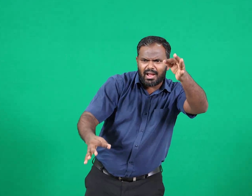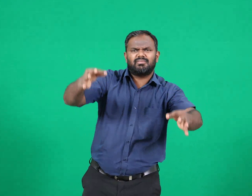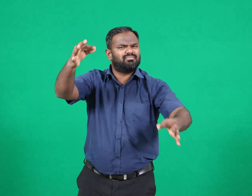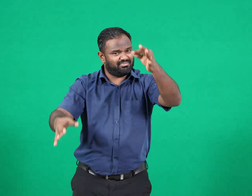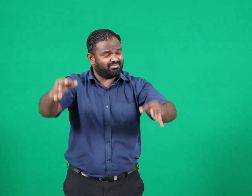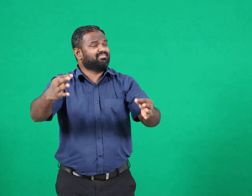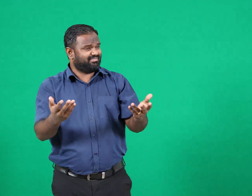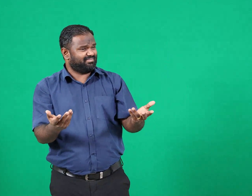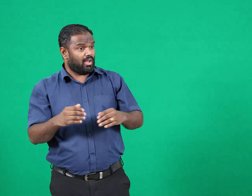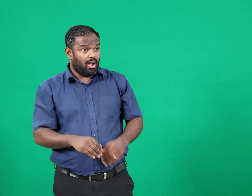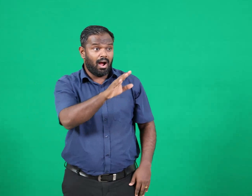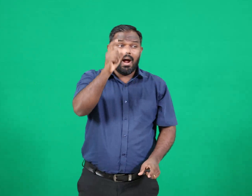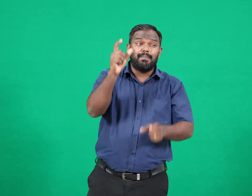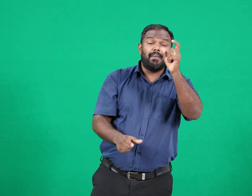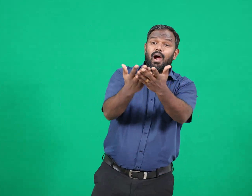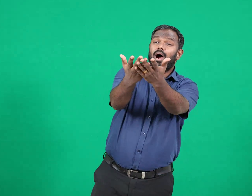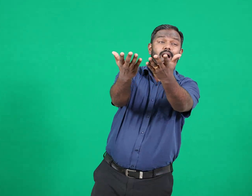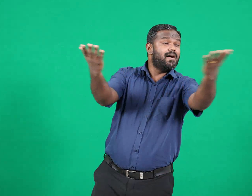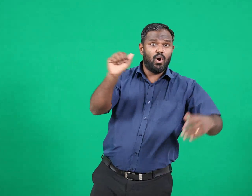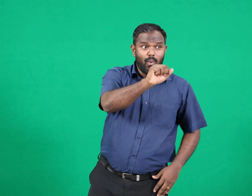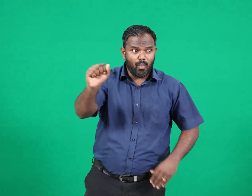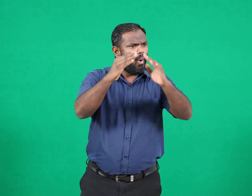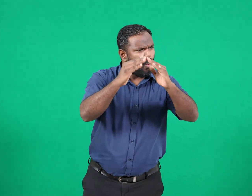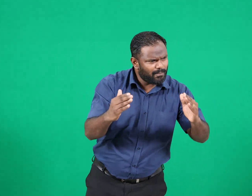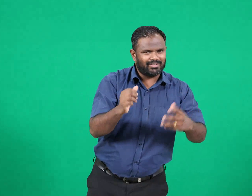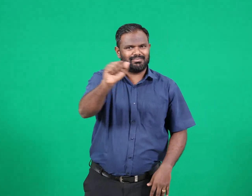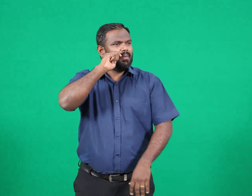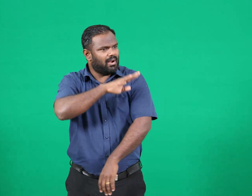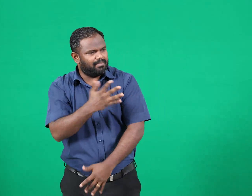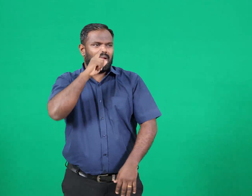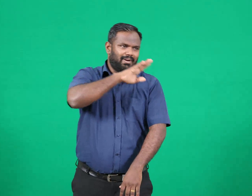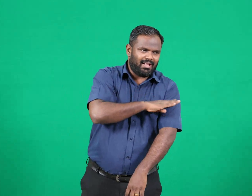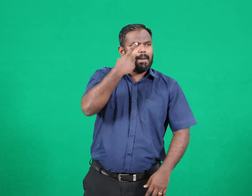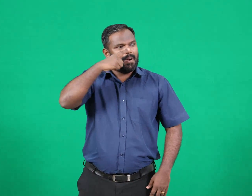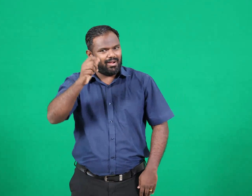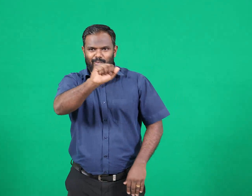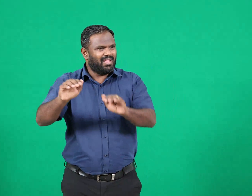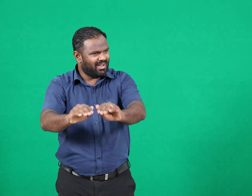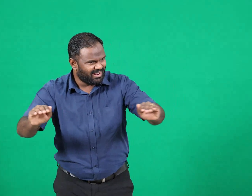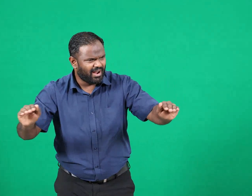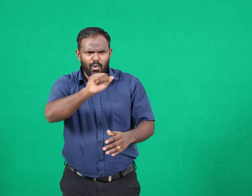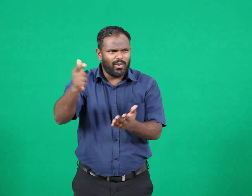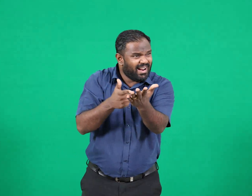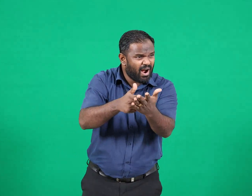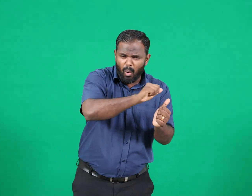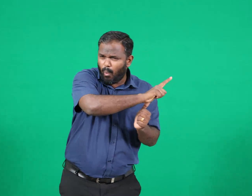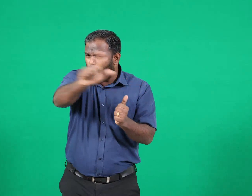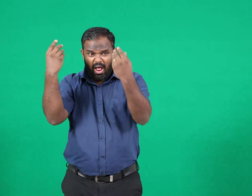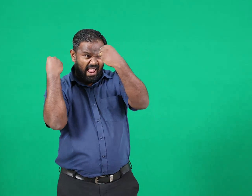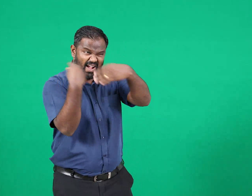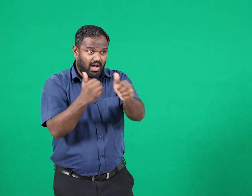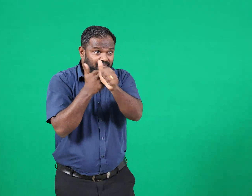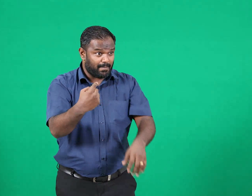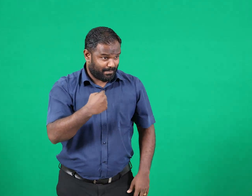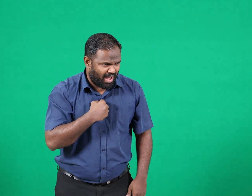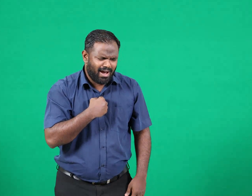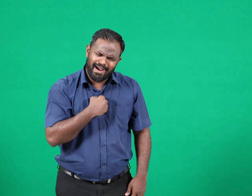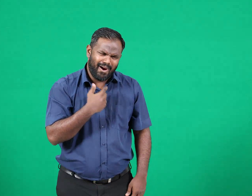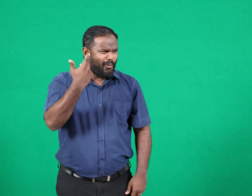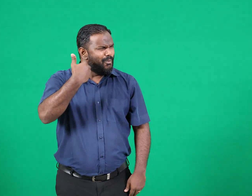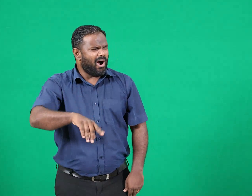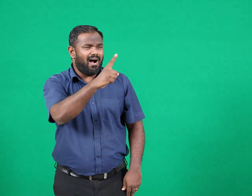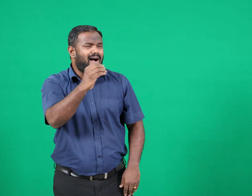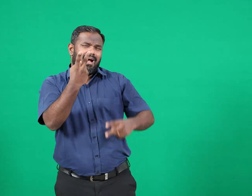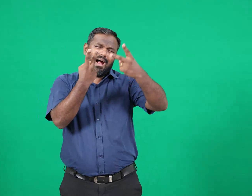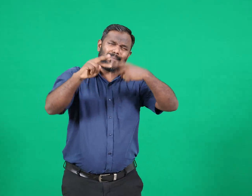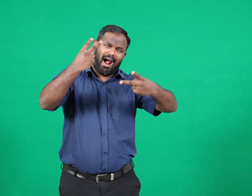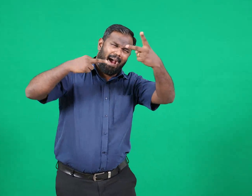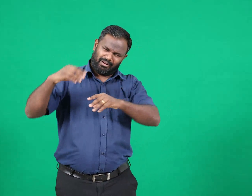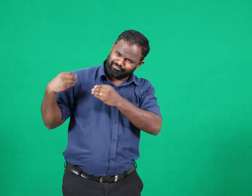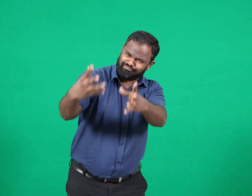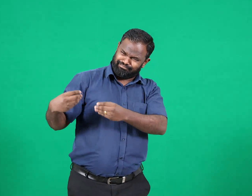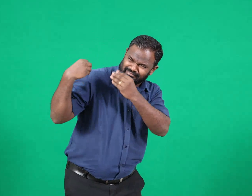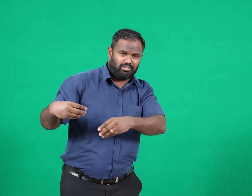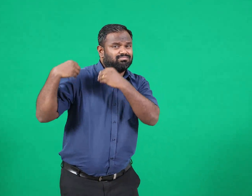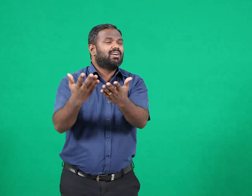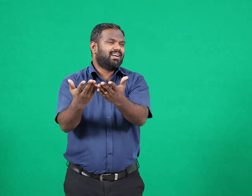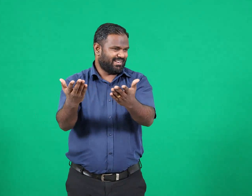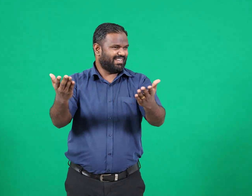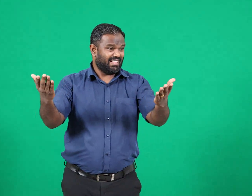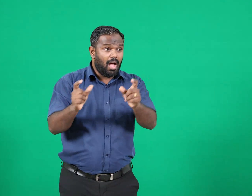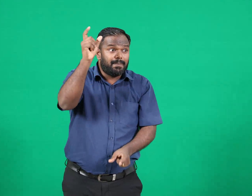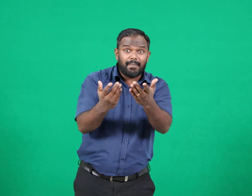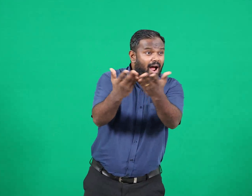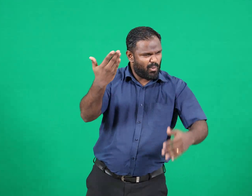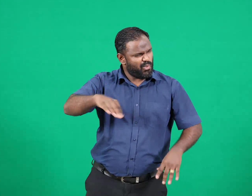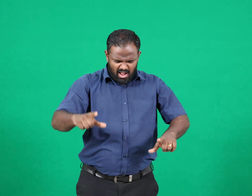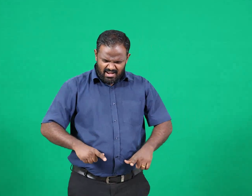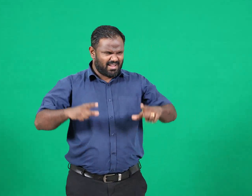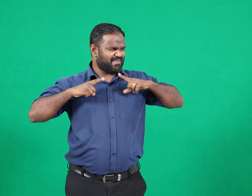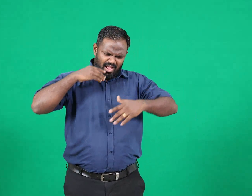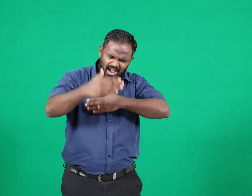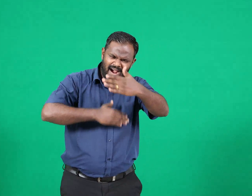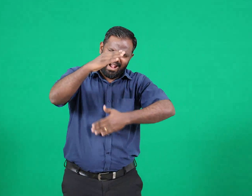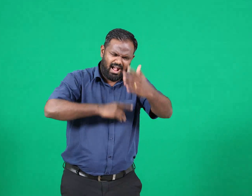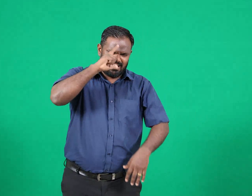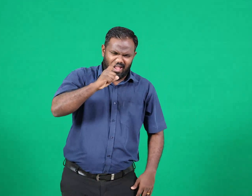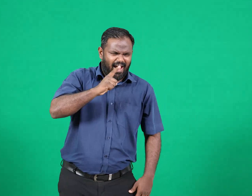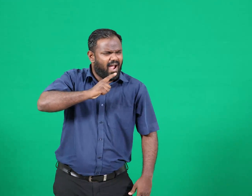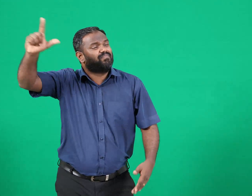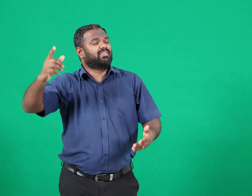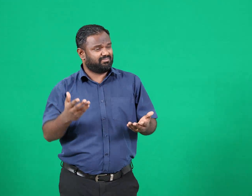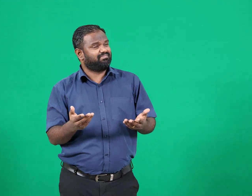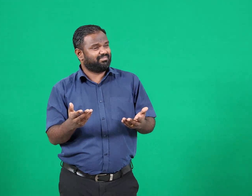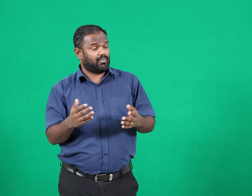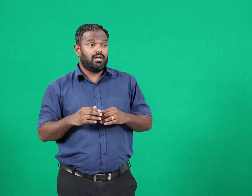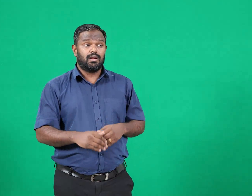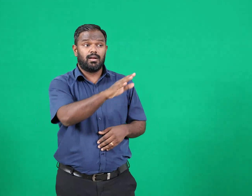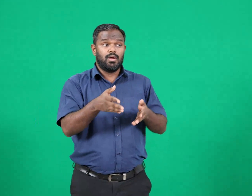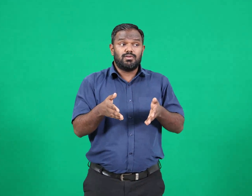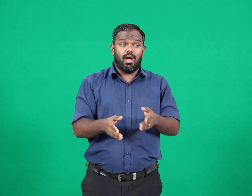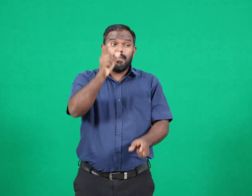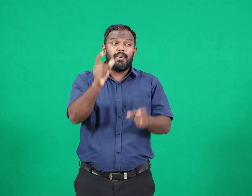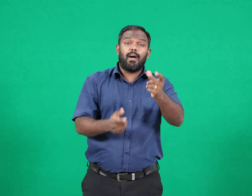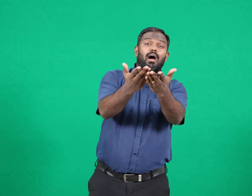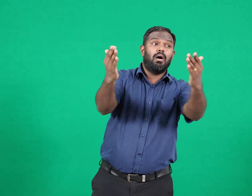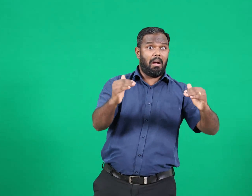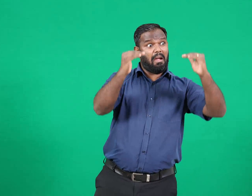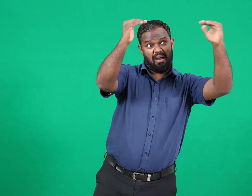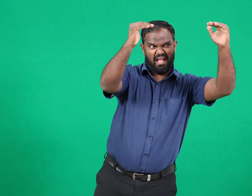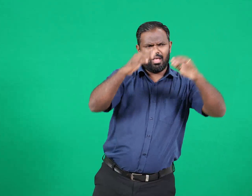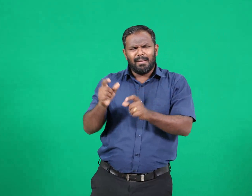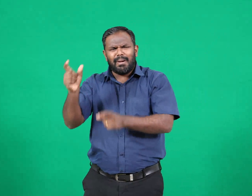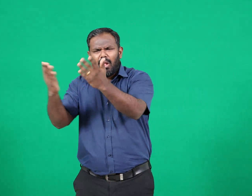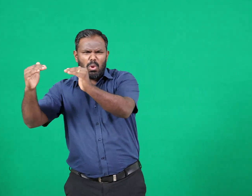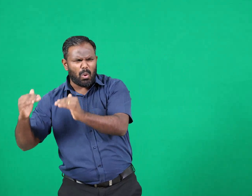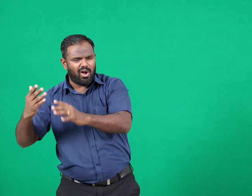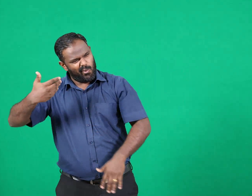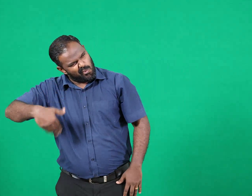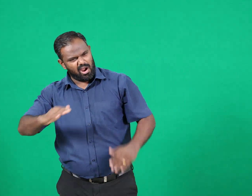And everyone who has left houses or brothers or sisters or father or mother or wife or children or fields for the sake of My name will receive a hundredfold and will inherit eternal life.